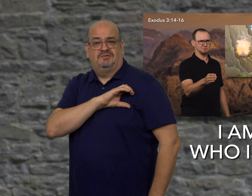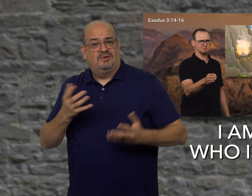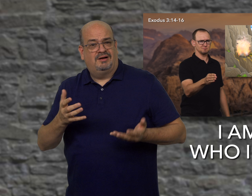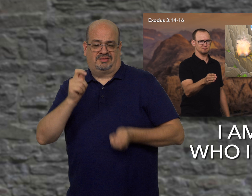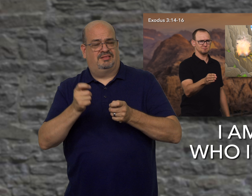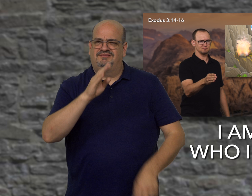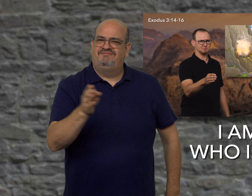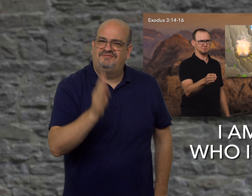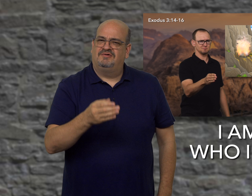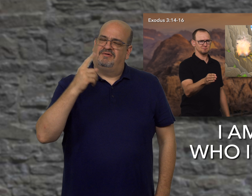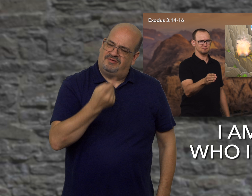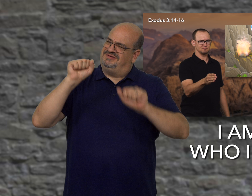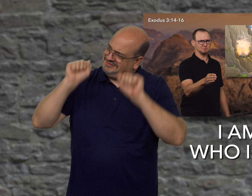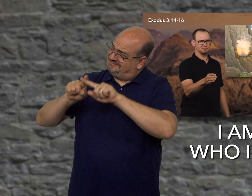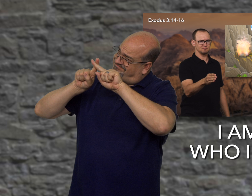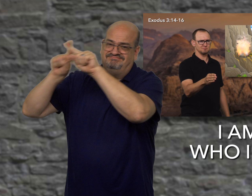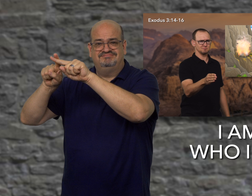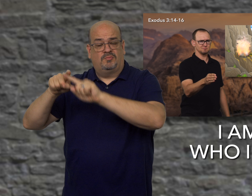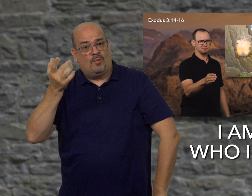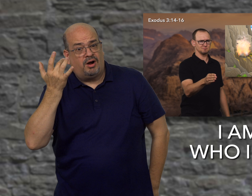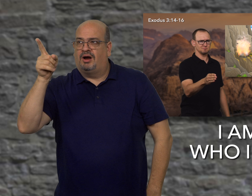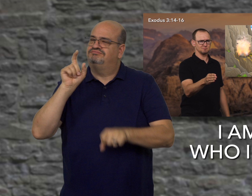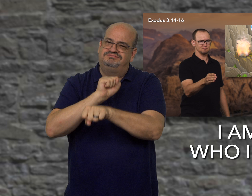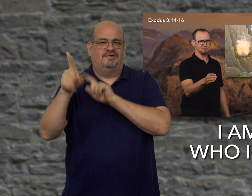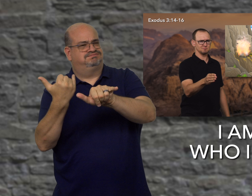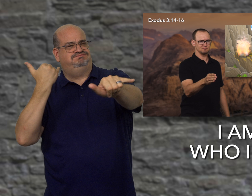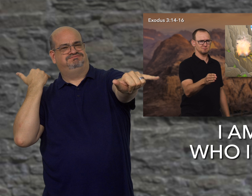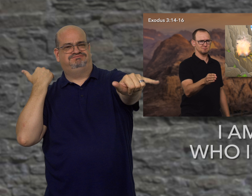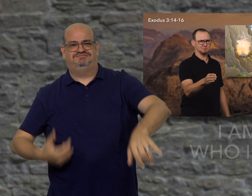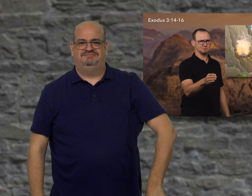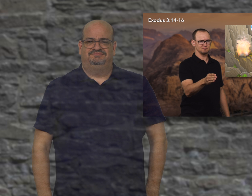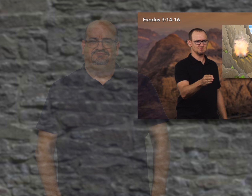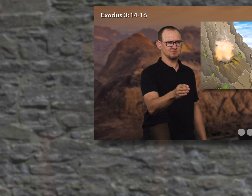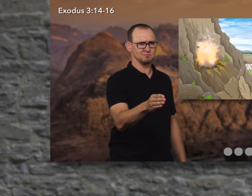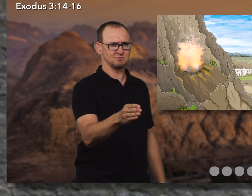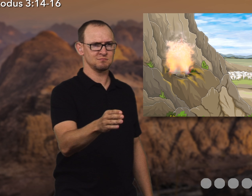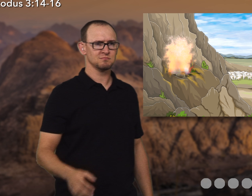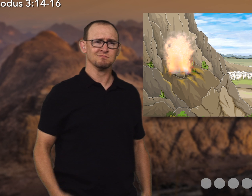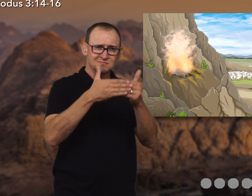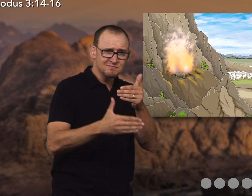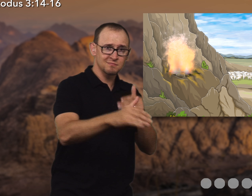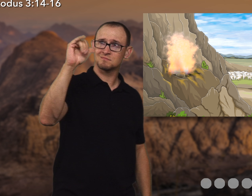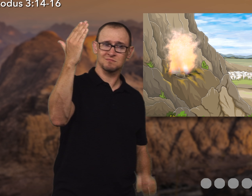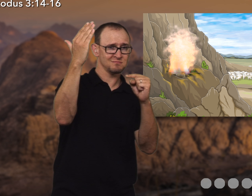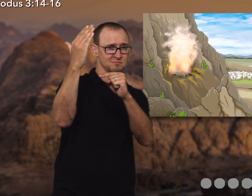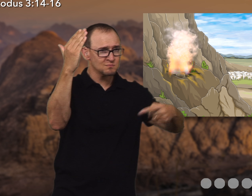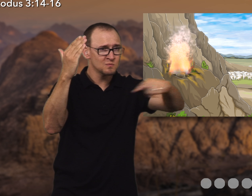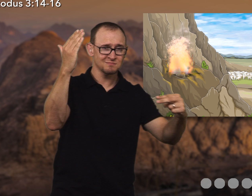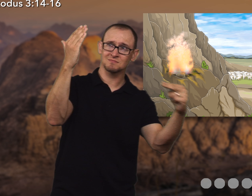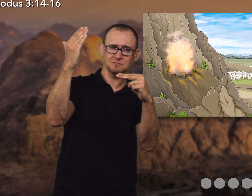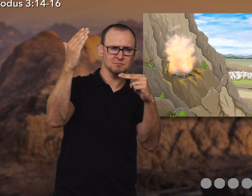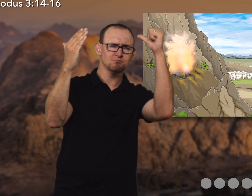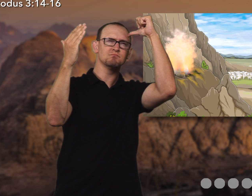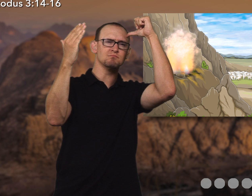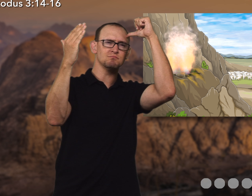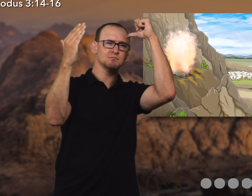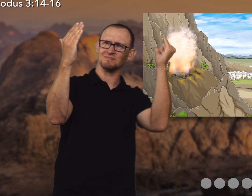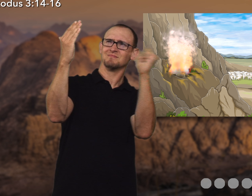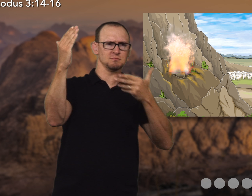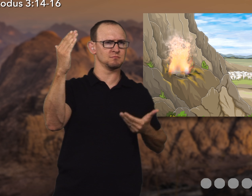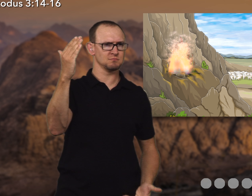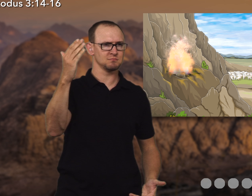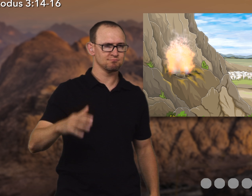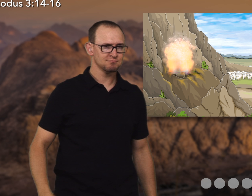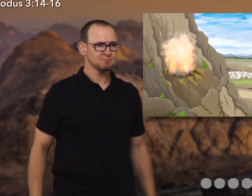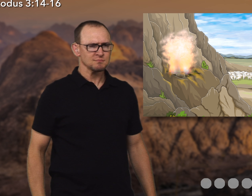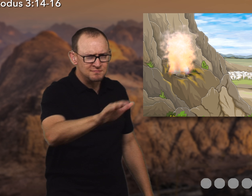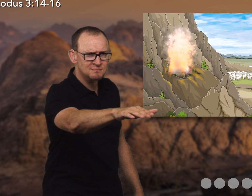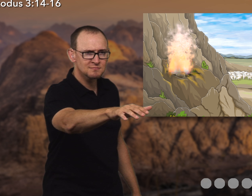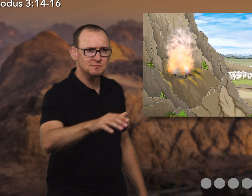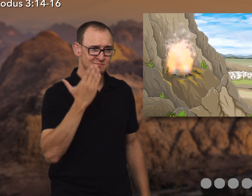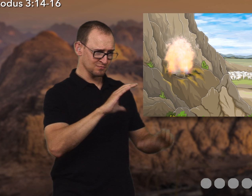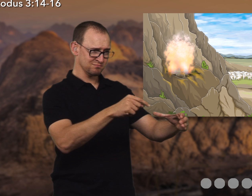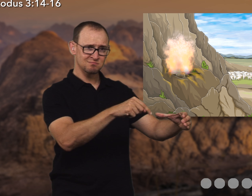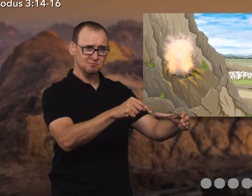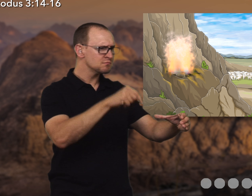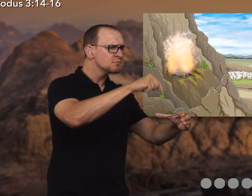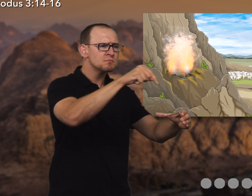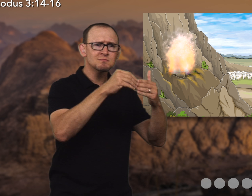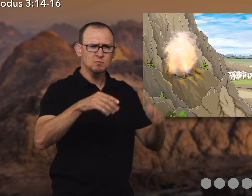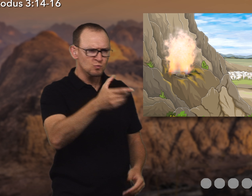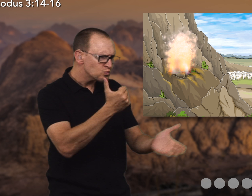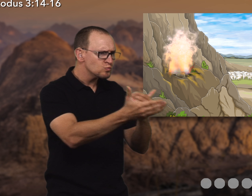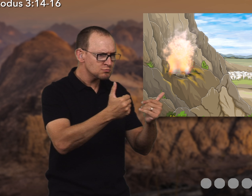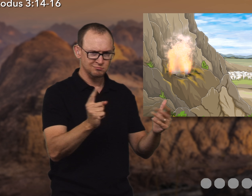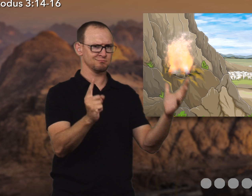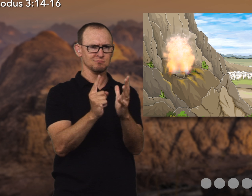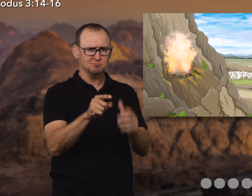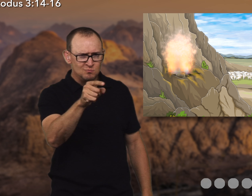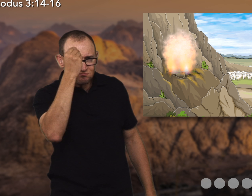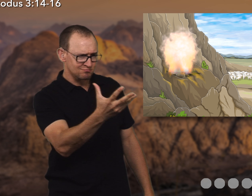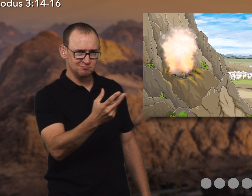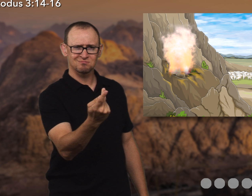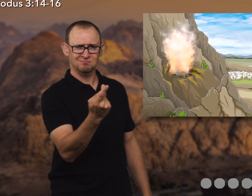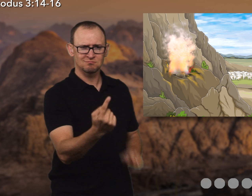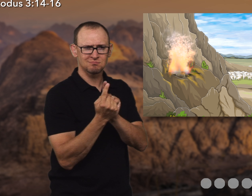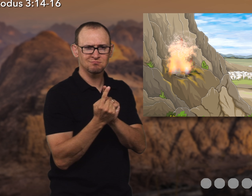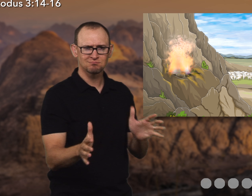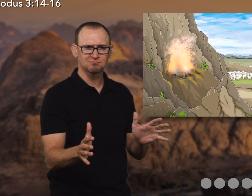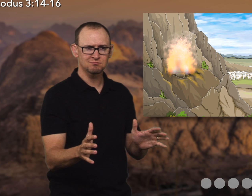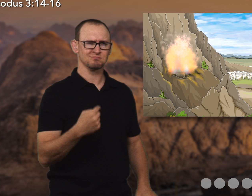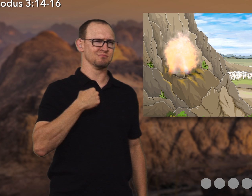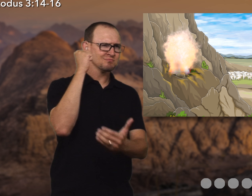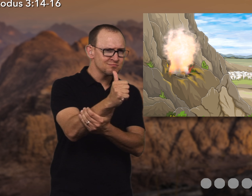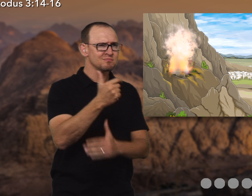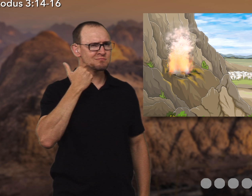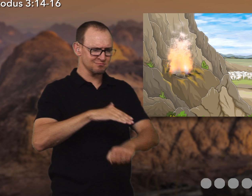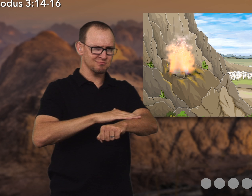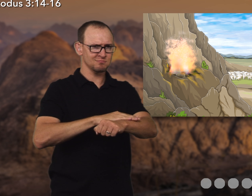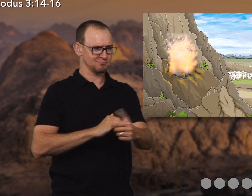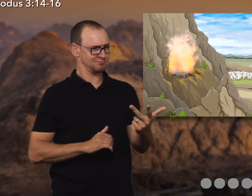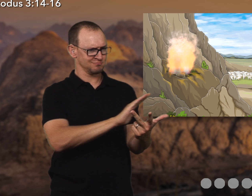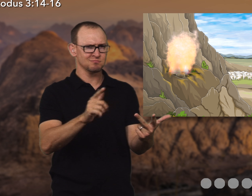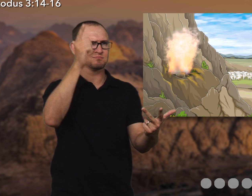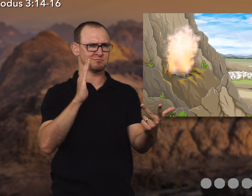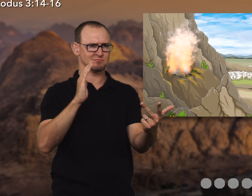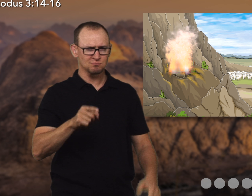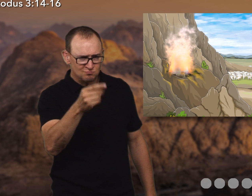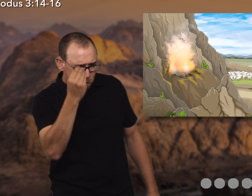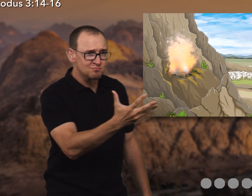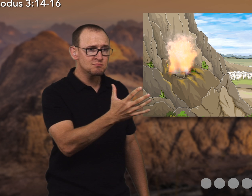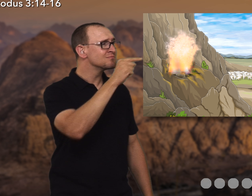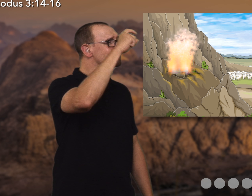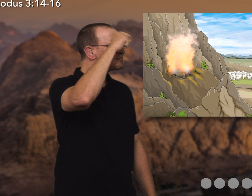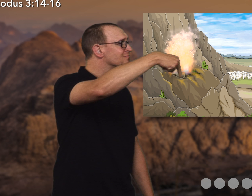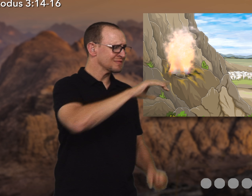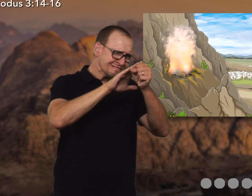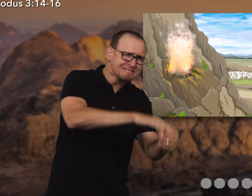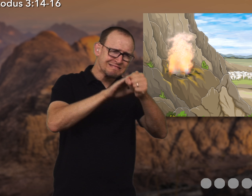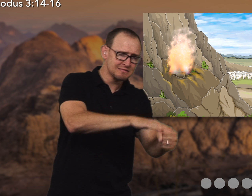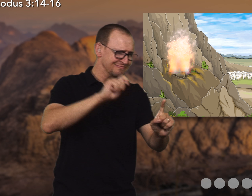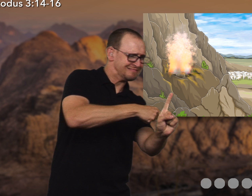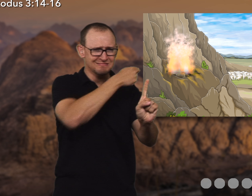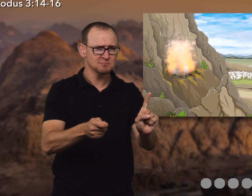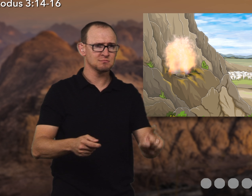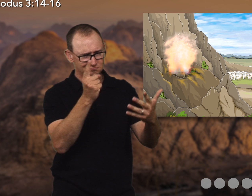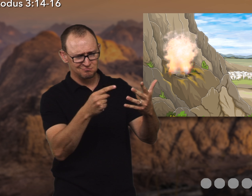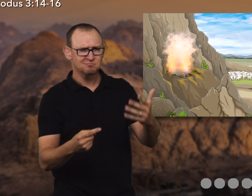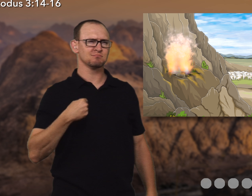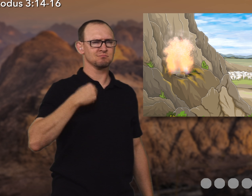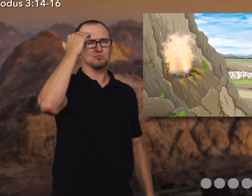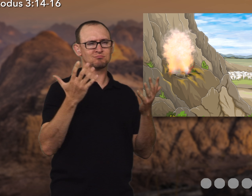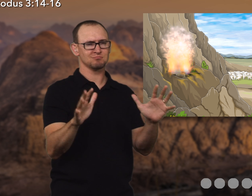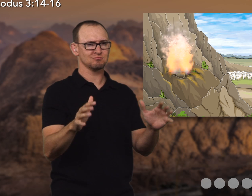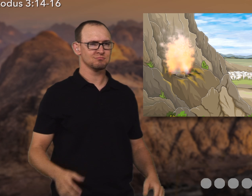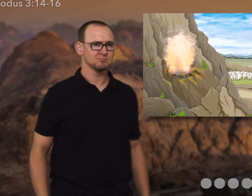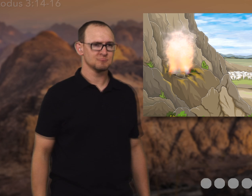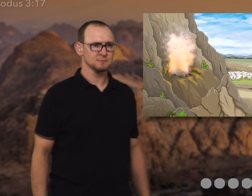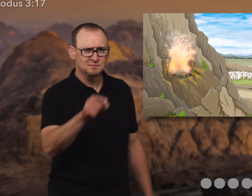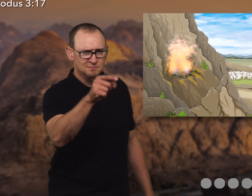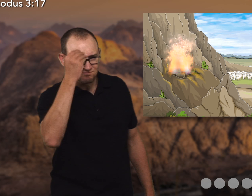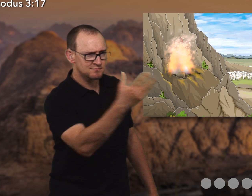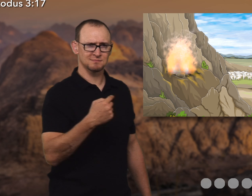Go, assemble the elders of Israel and say to them, ‘The LORD, the God of your fathers—the God of Abraham, Isaac, and Jacob—has appeared to me and said: I have surely attended to you and have seen what has been done to you in Egypt.